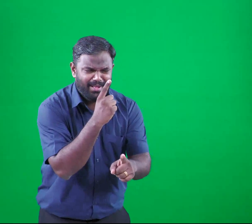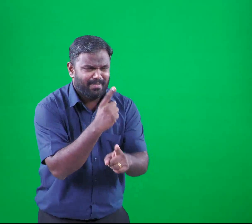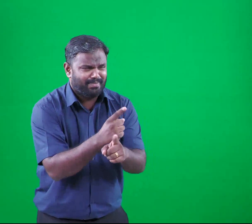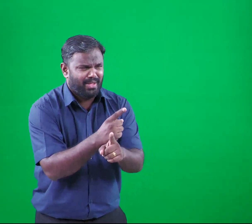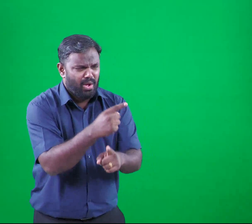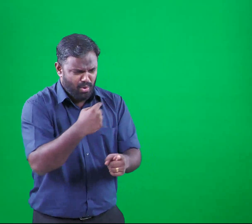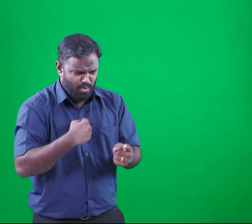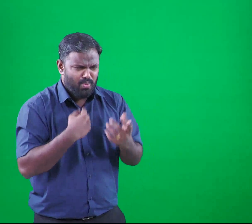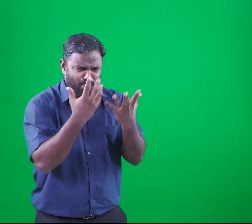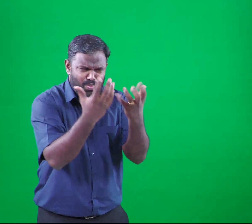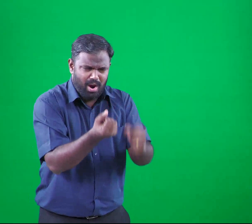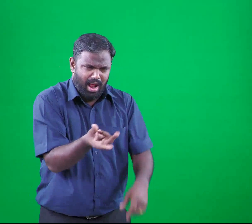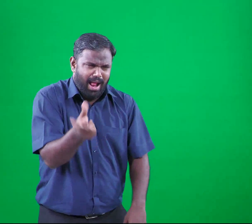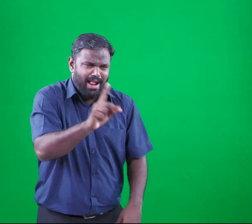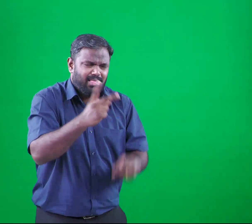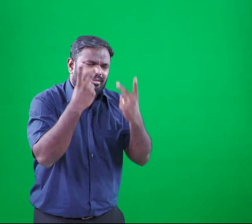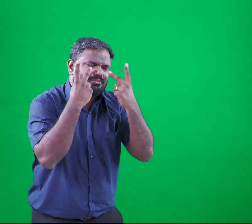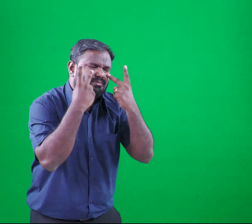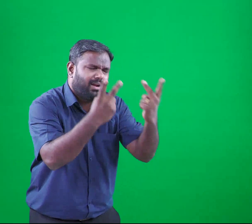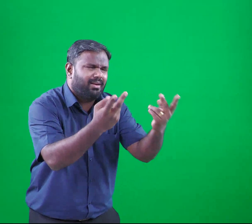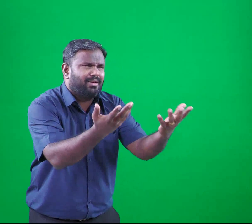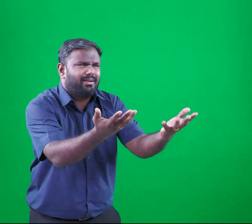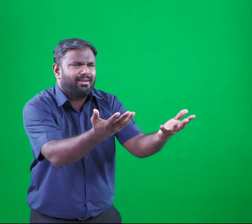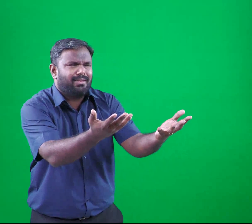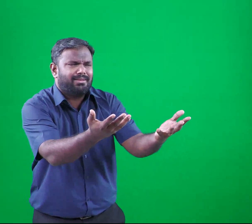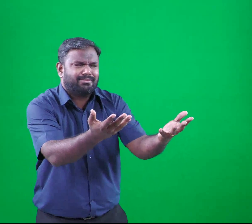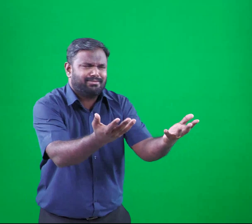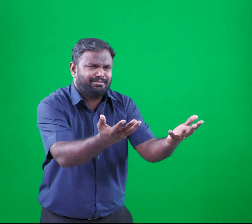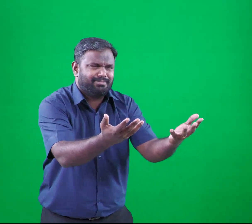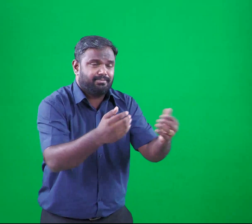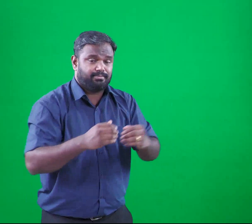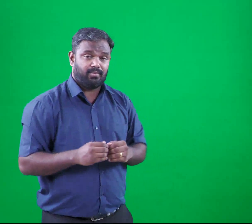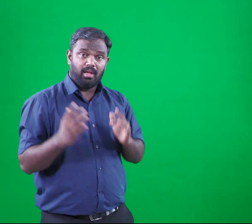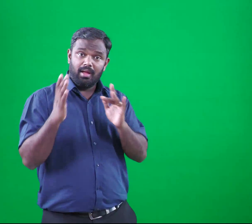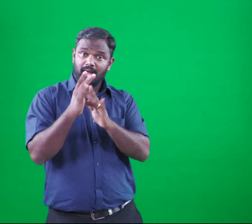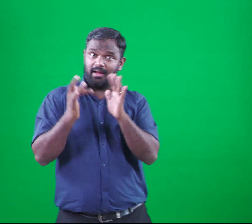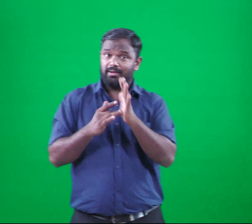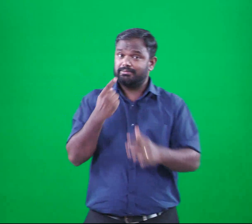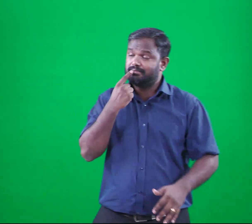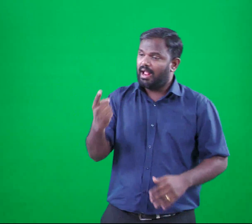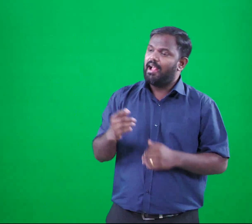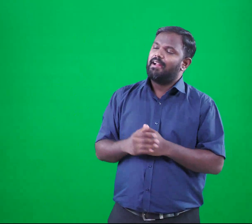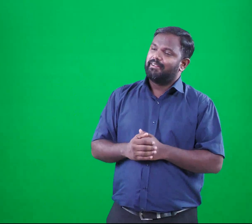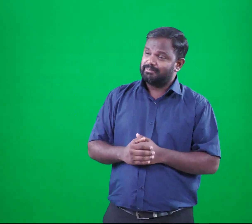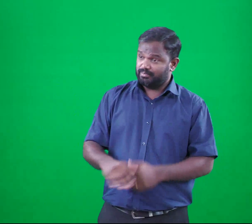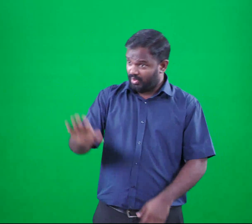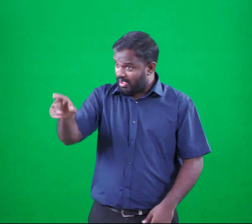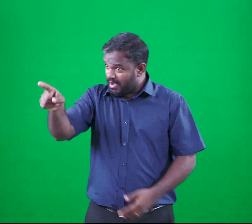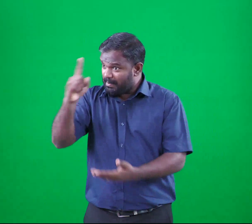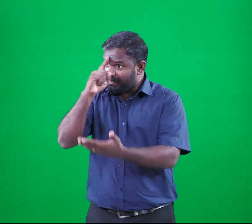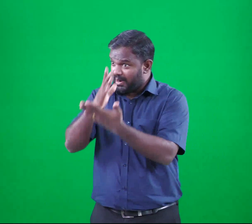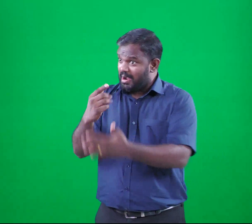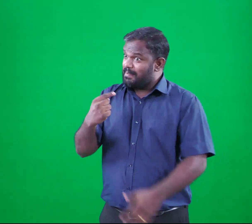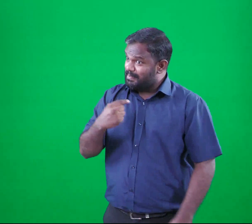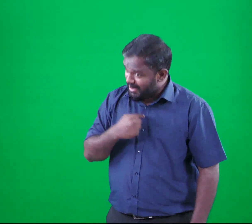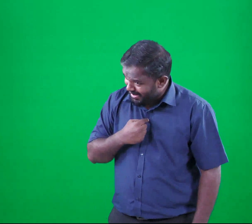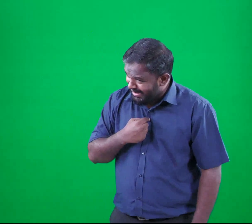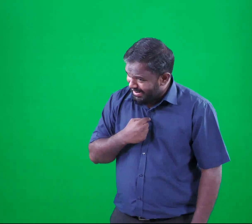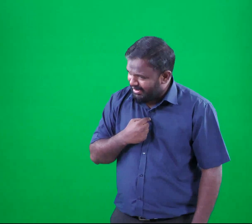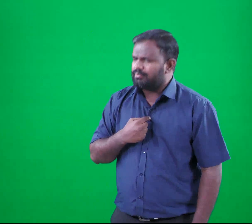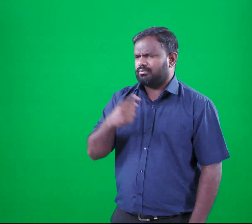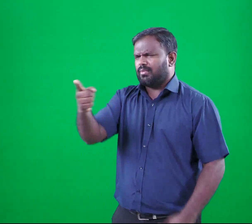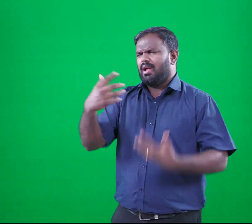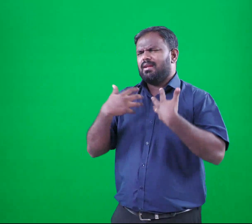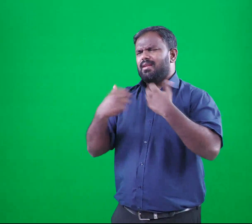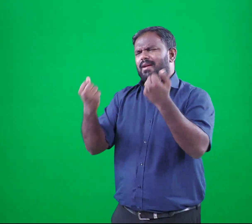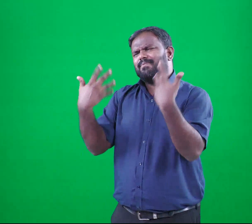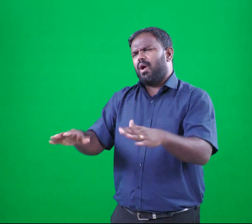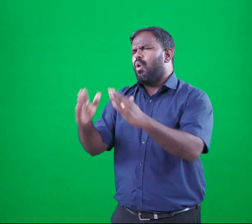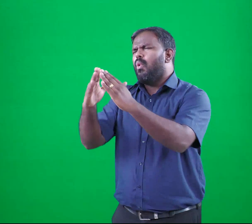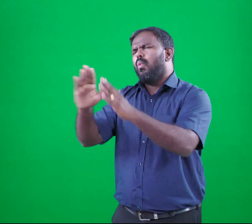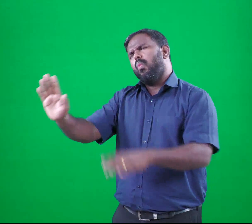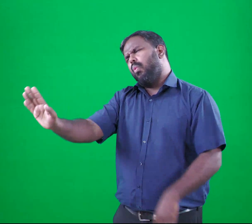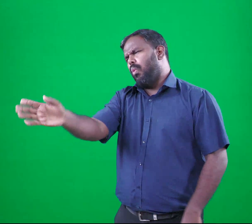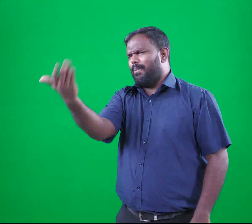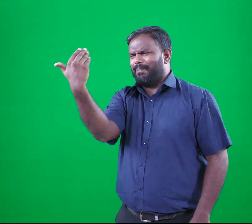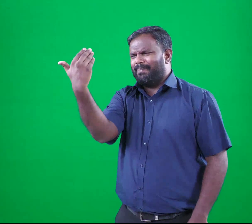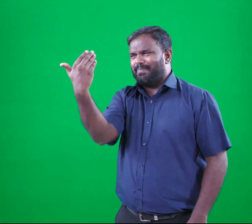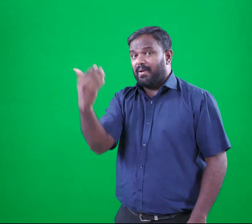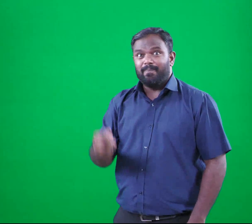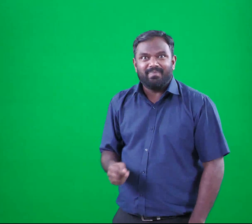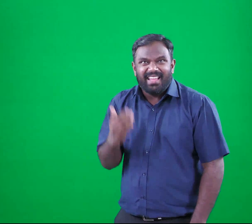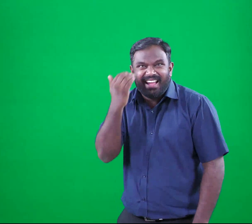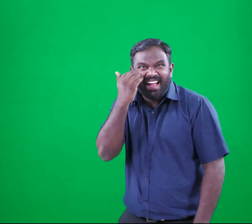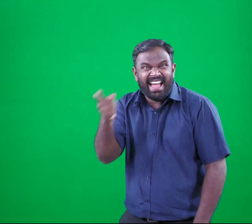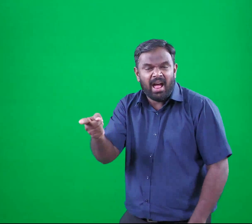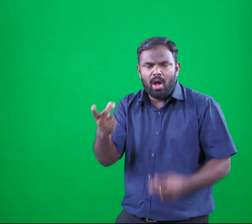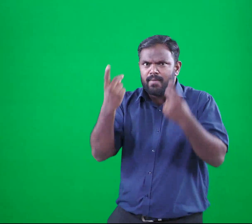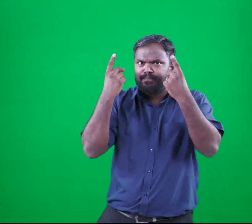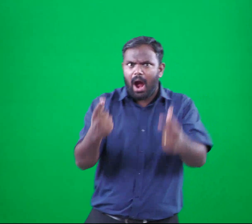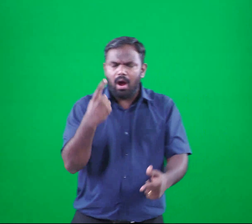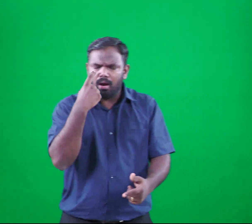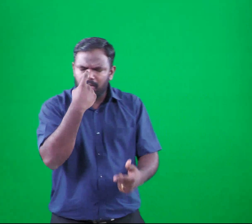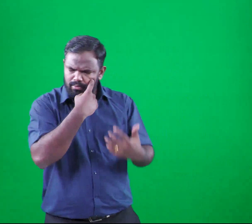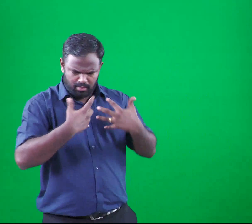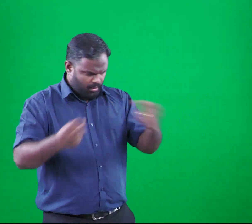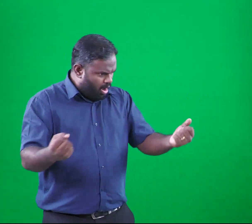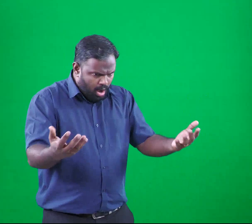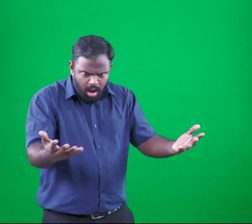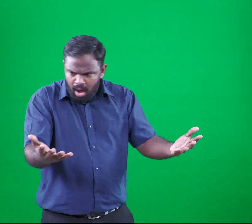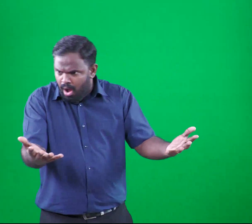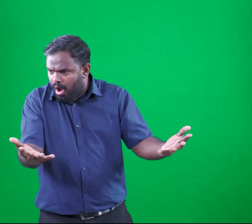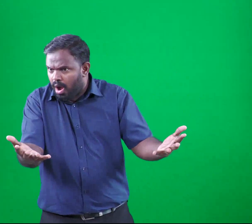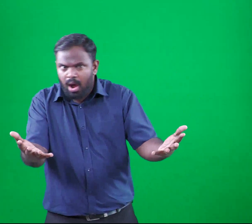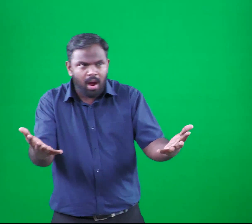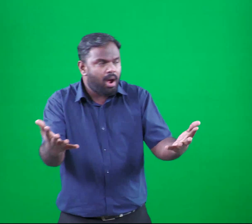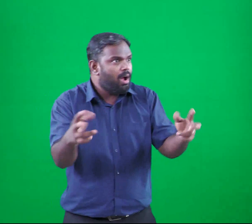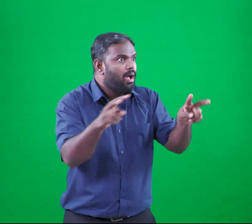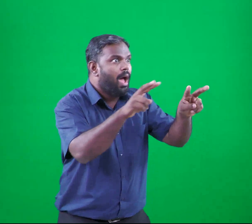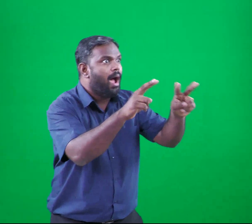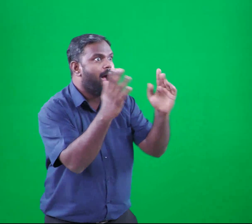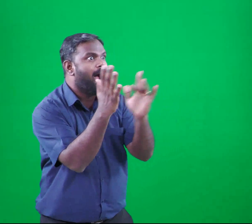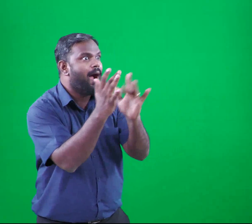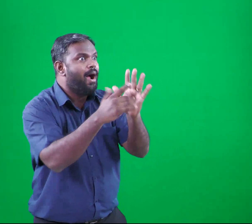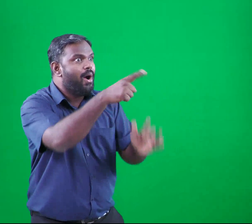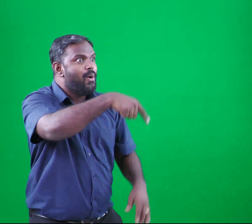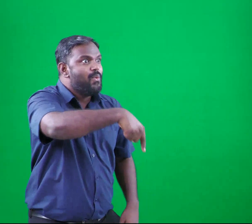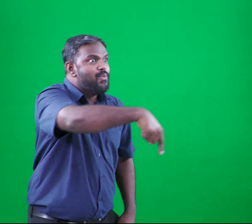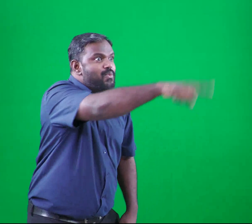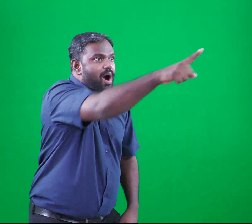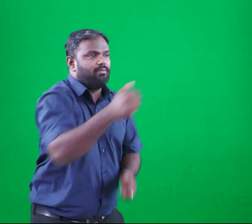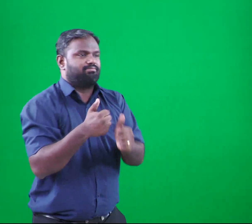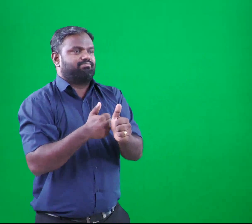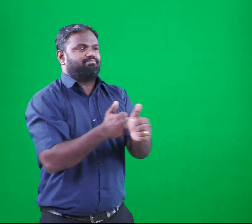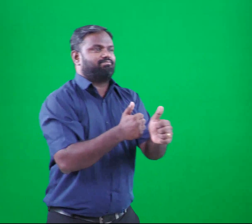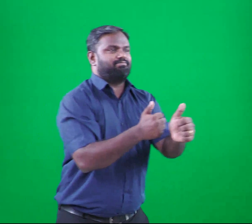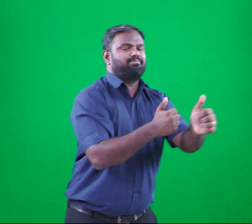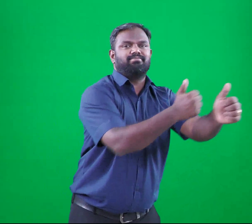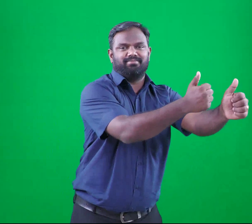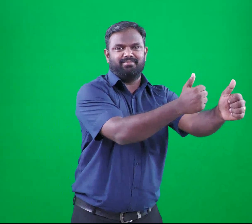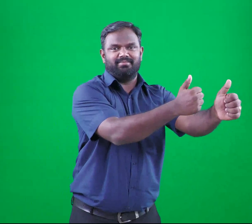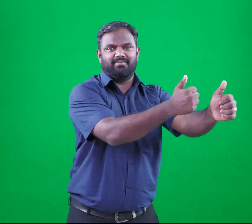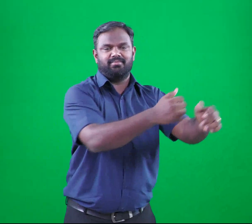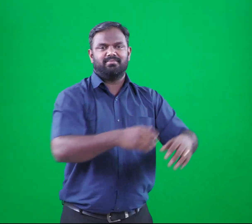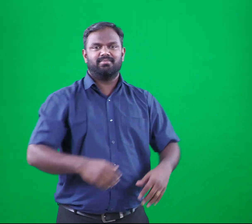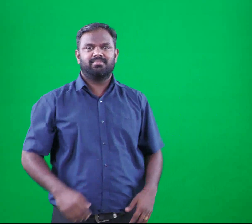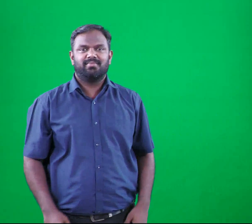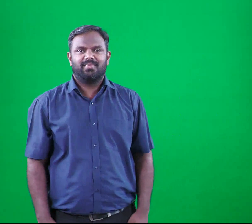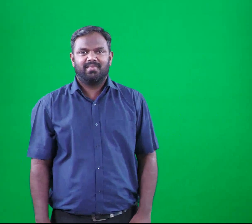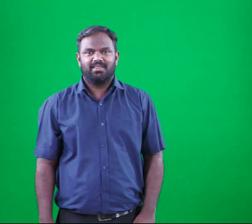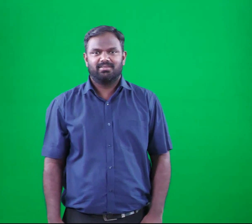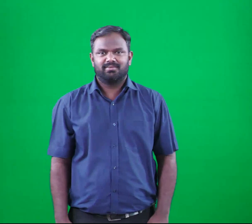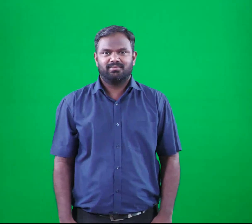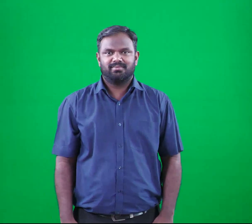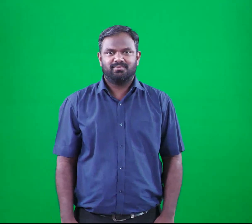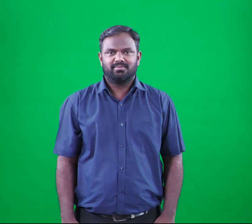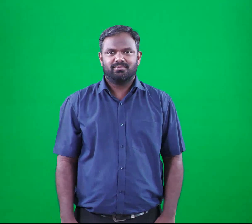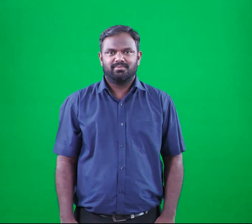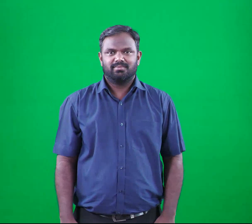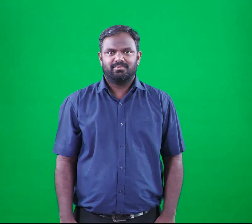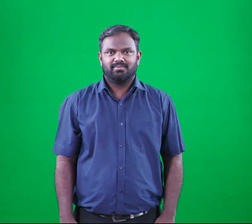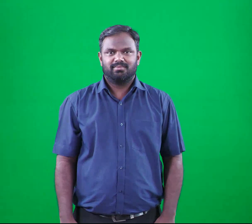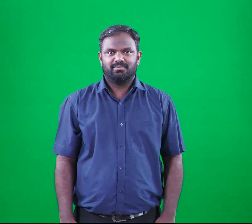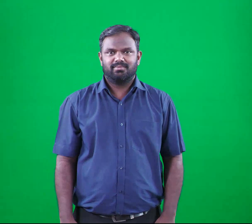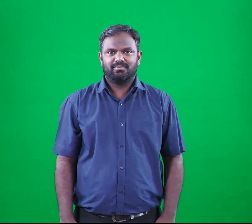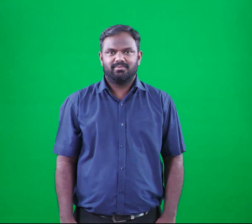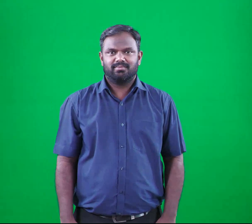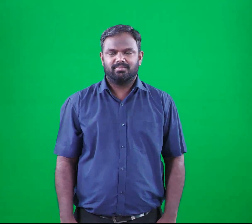"Go," said Jesus, "your faith has healed you." And immediately he received his sight and followed Jesus along the road.